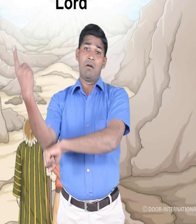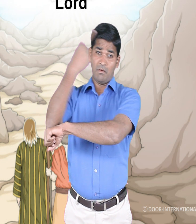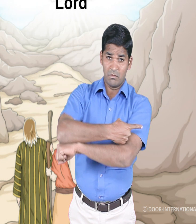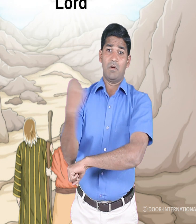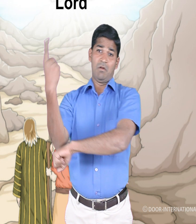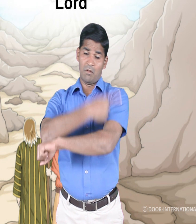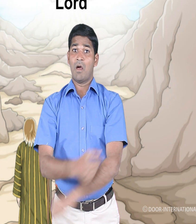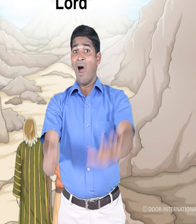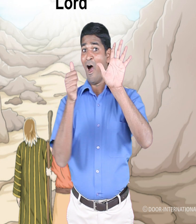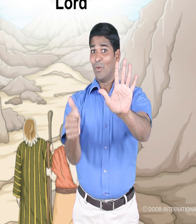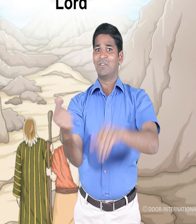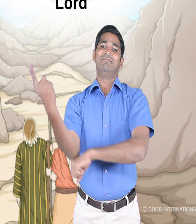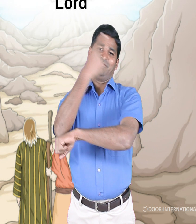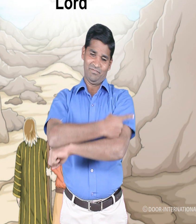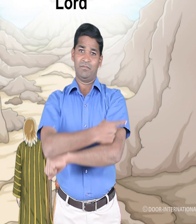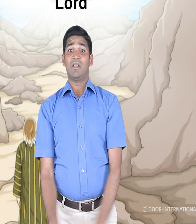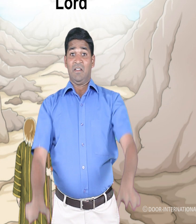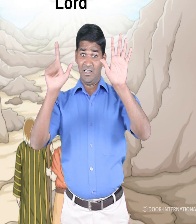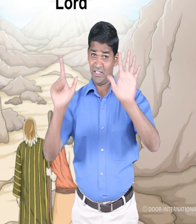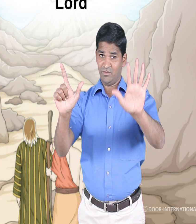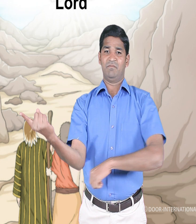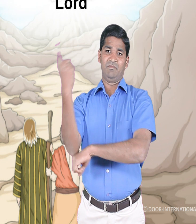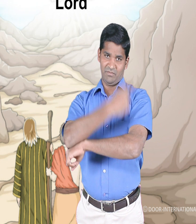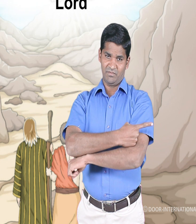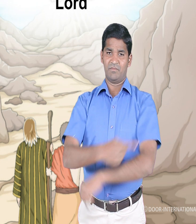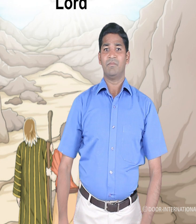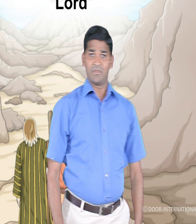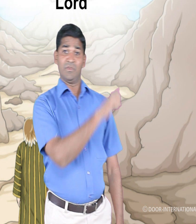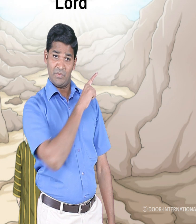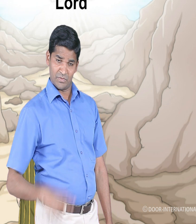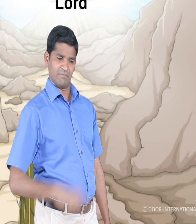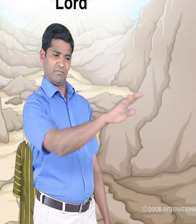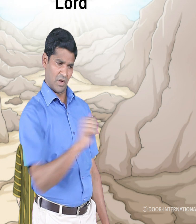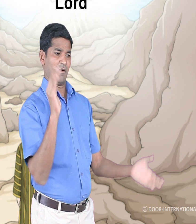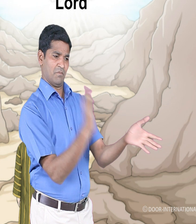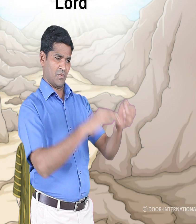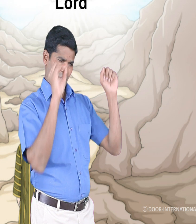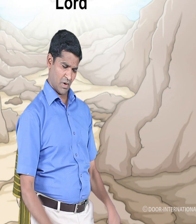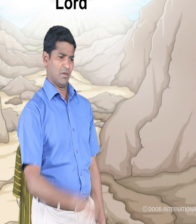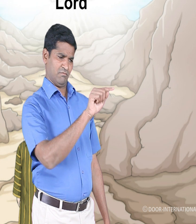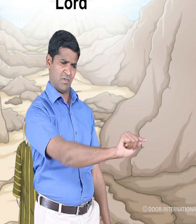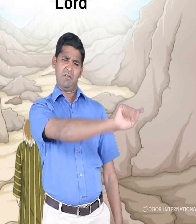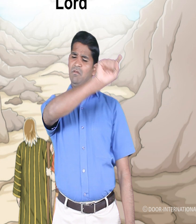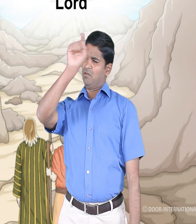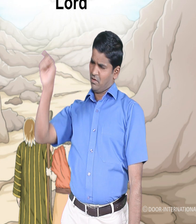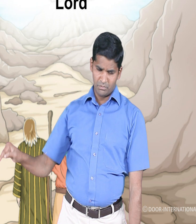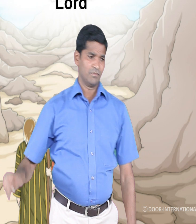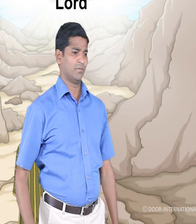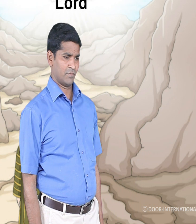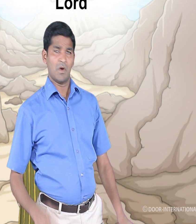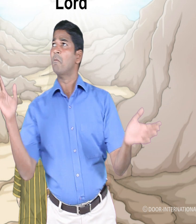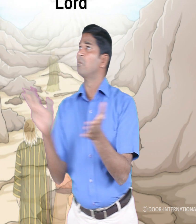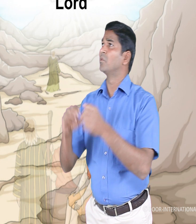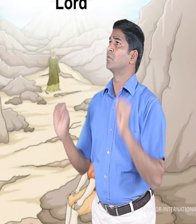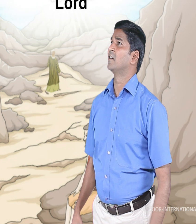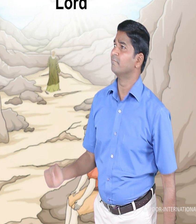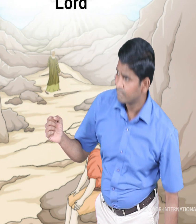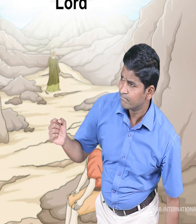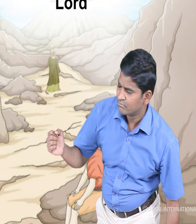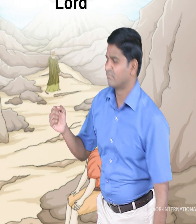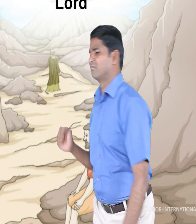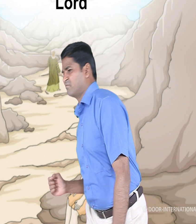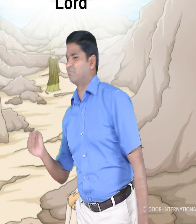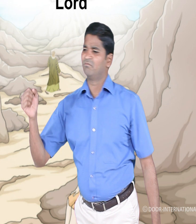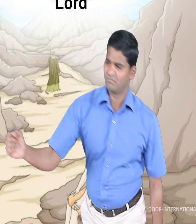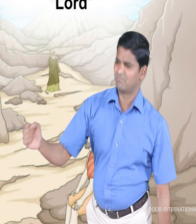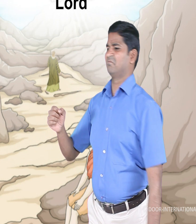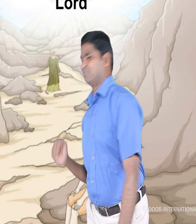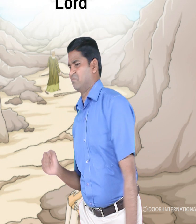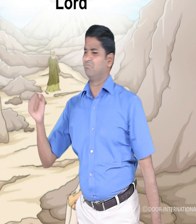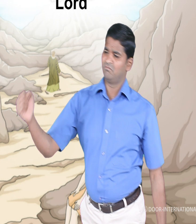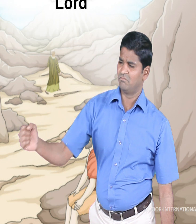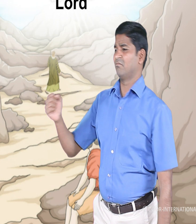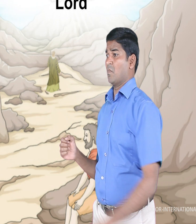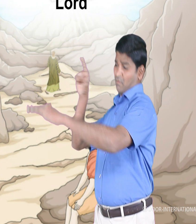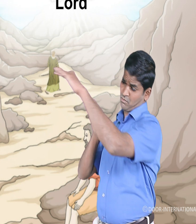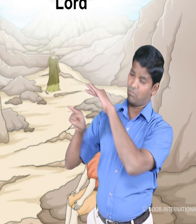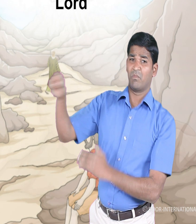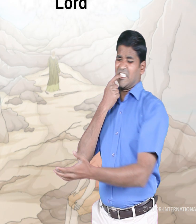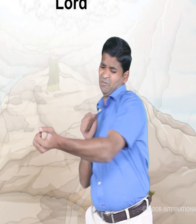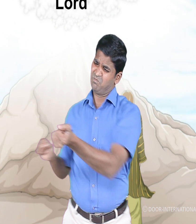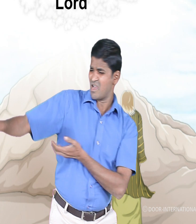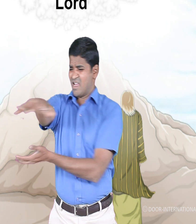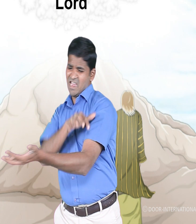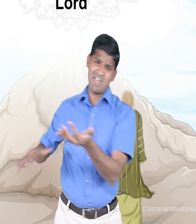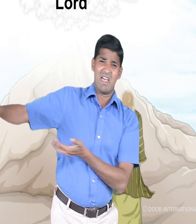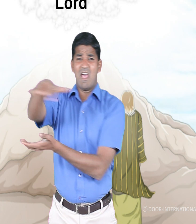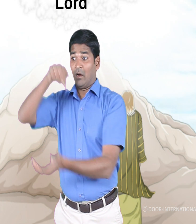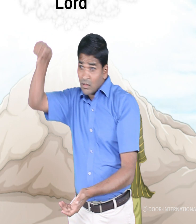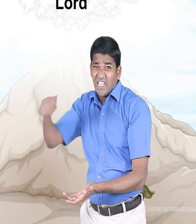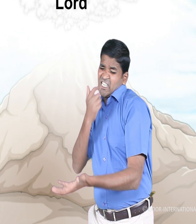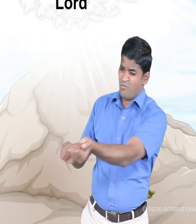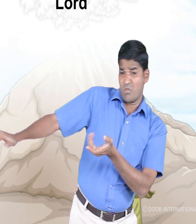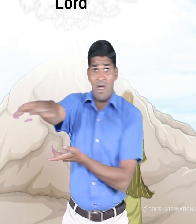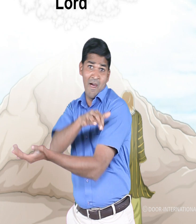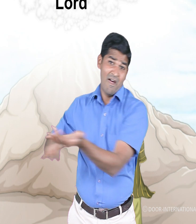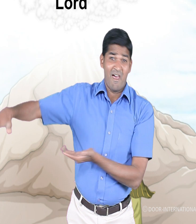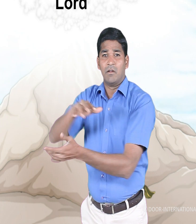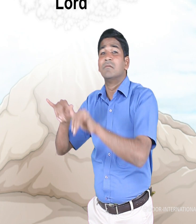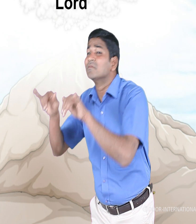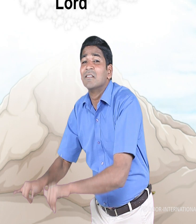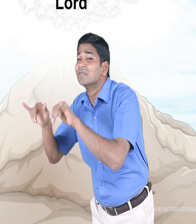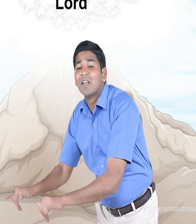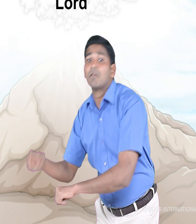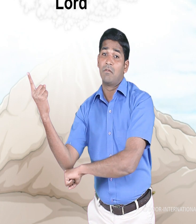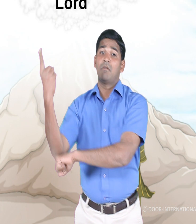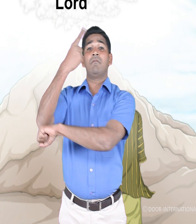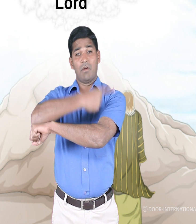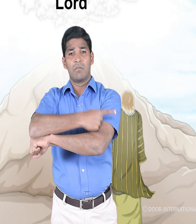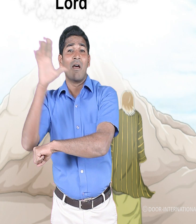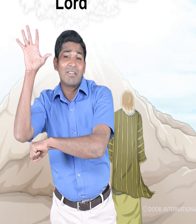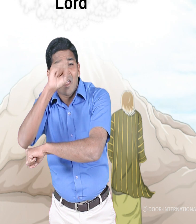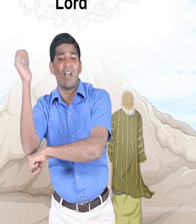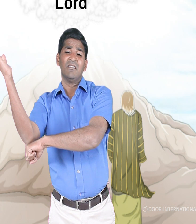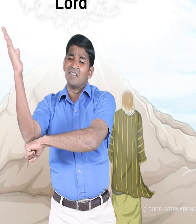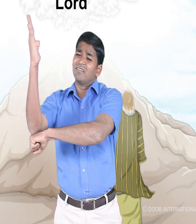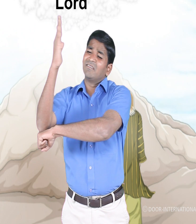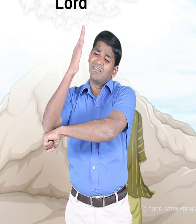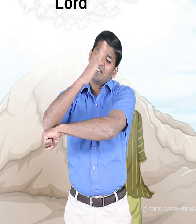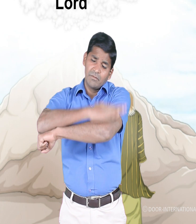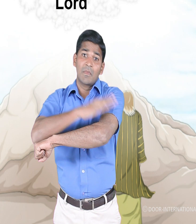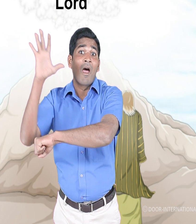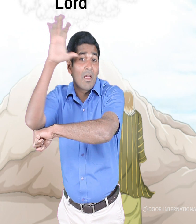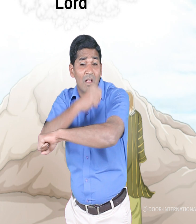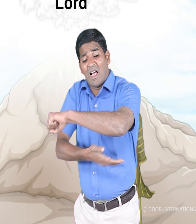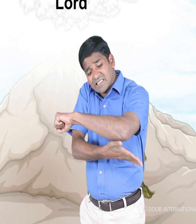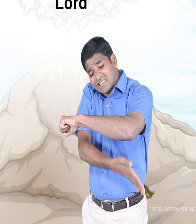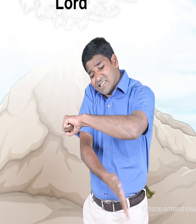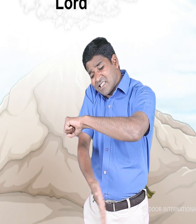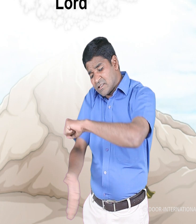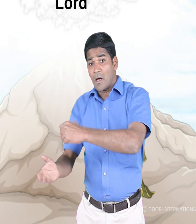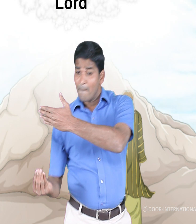Moses entered the cloud as he went up on the mountain, and he remained on the mountain forty days and forty nights.